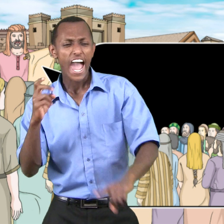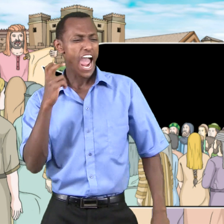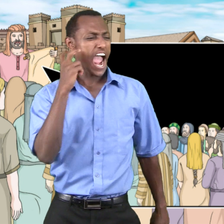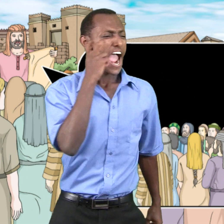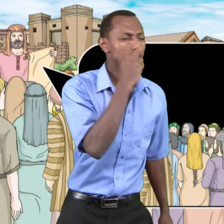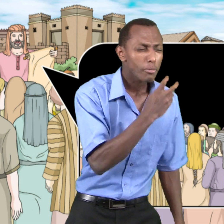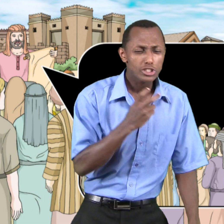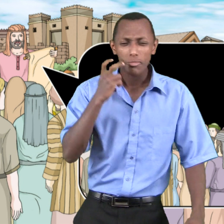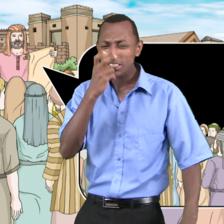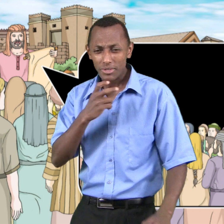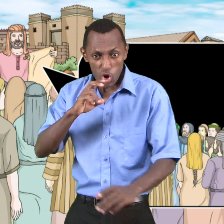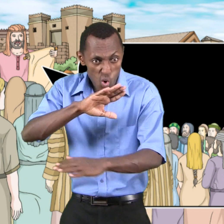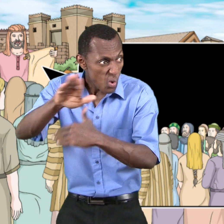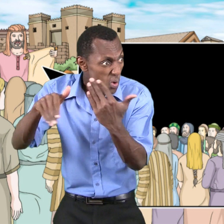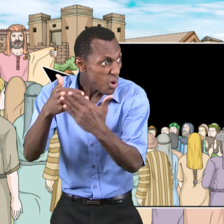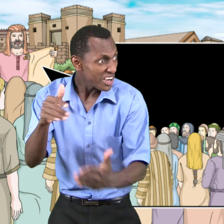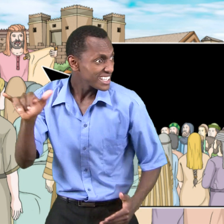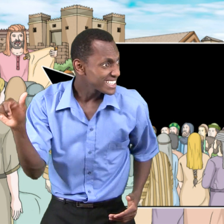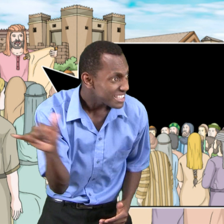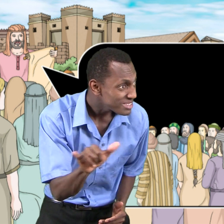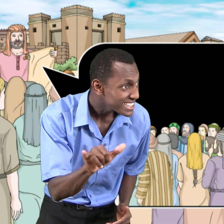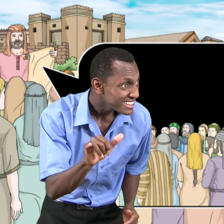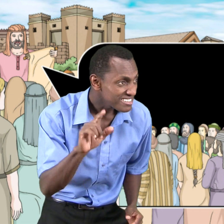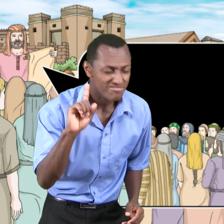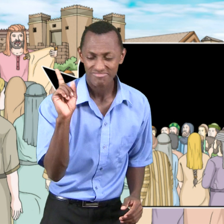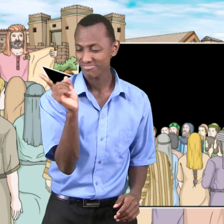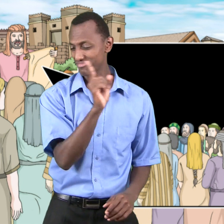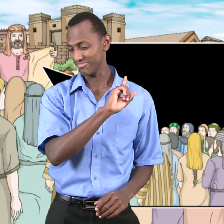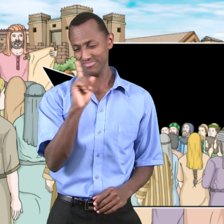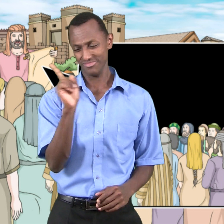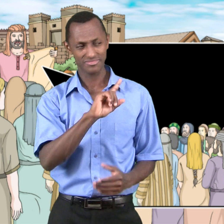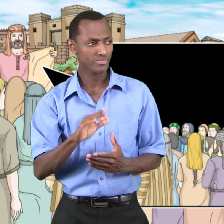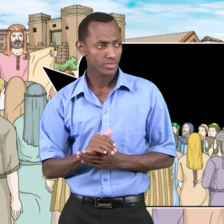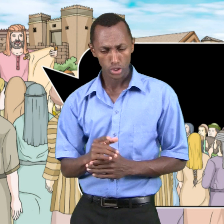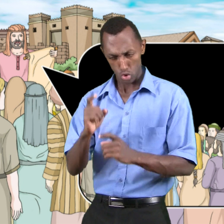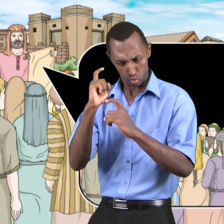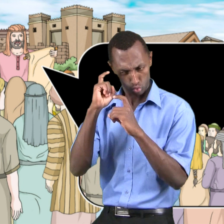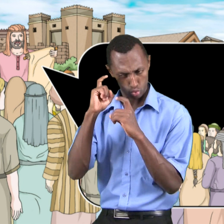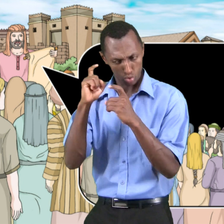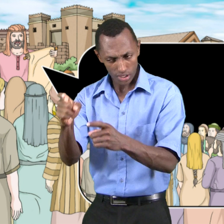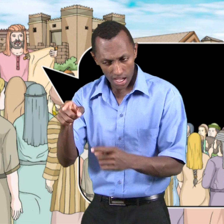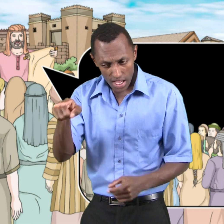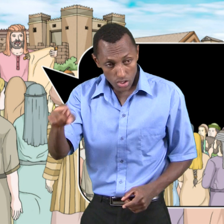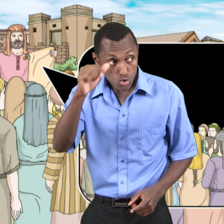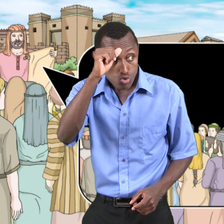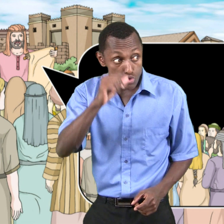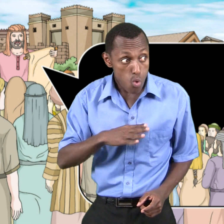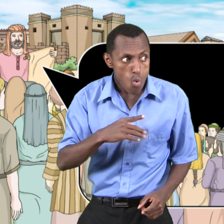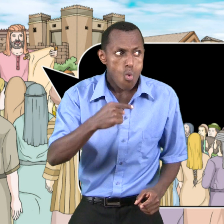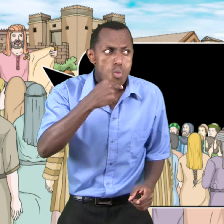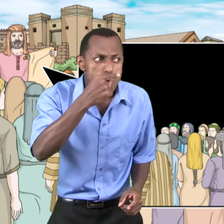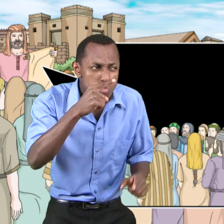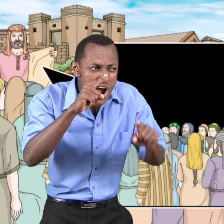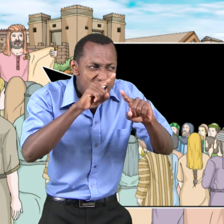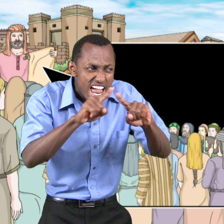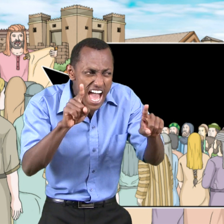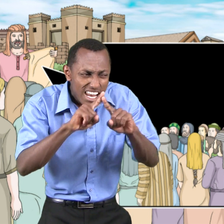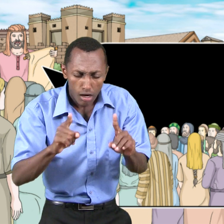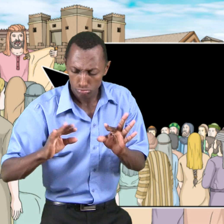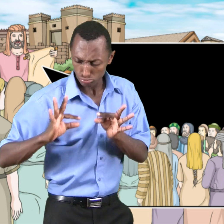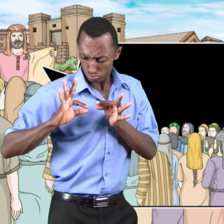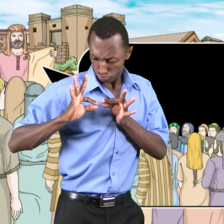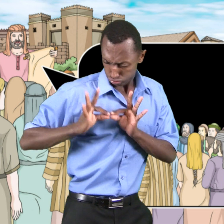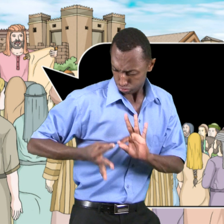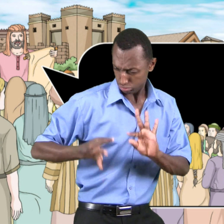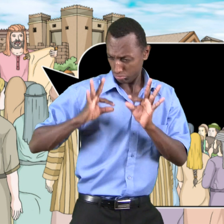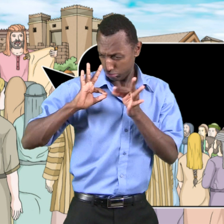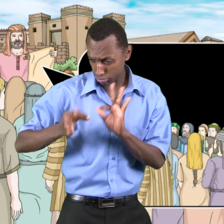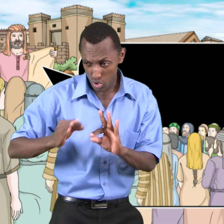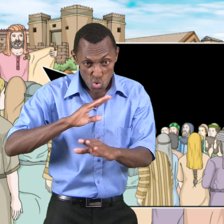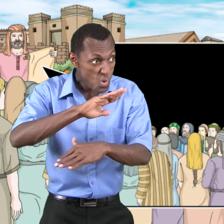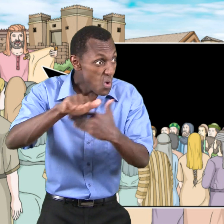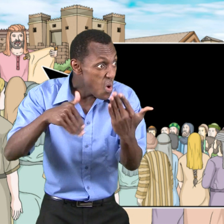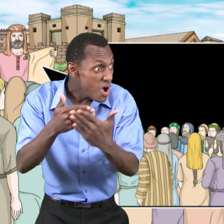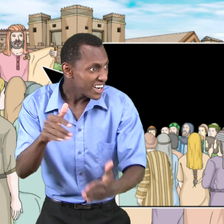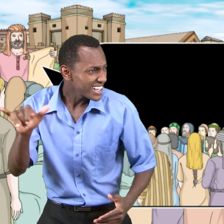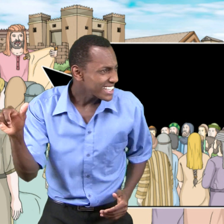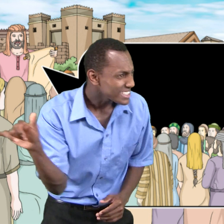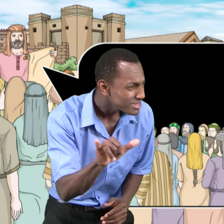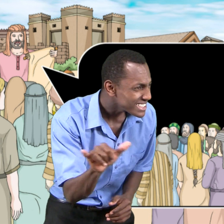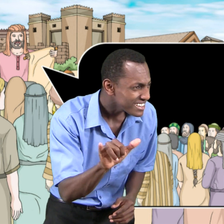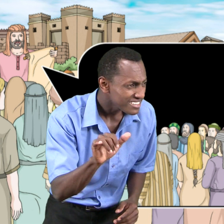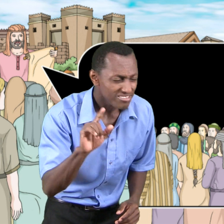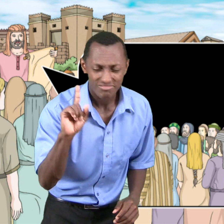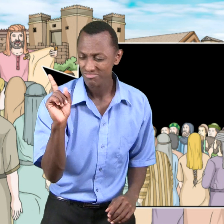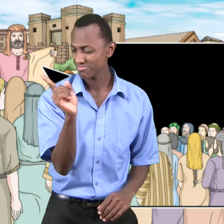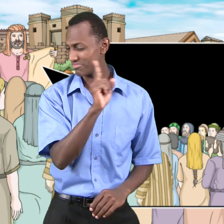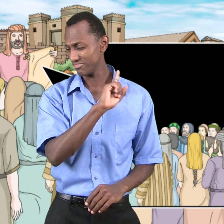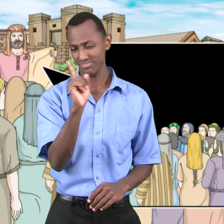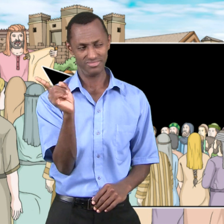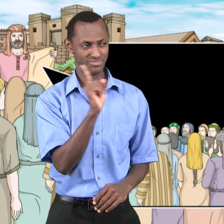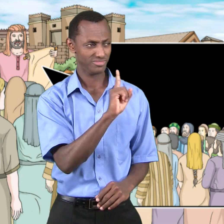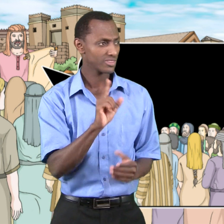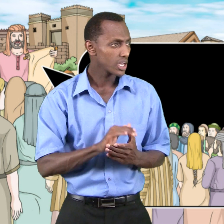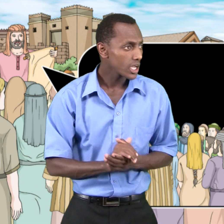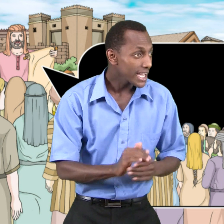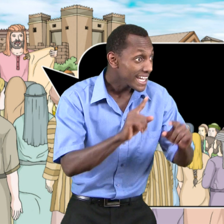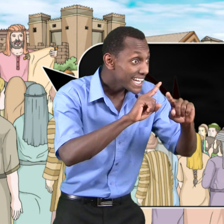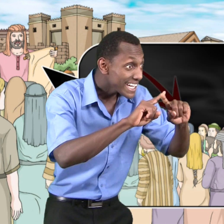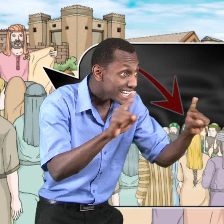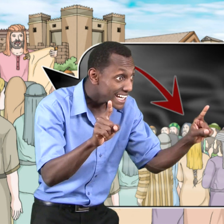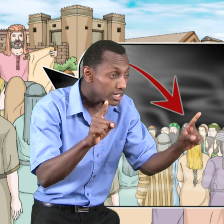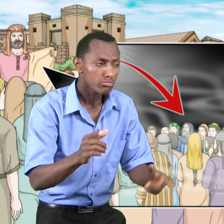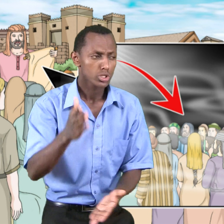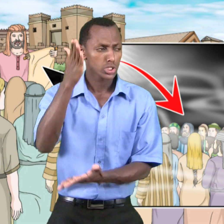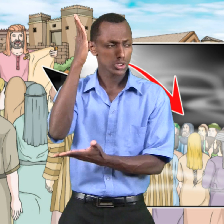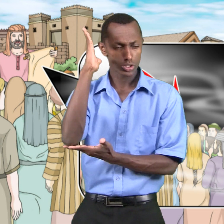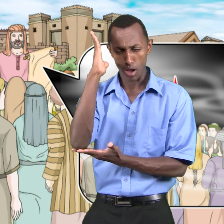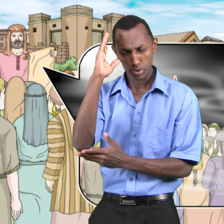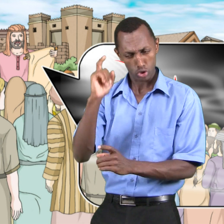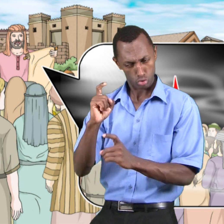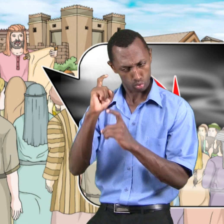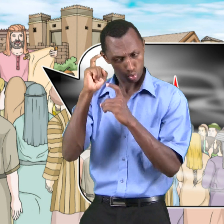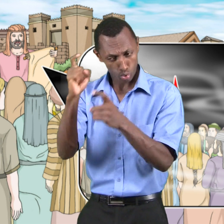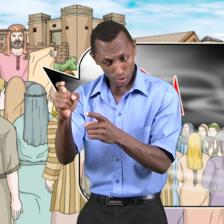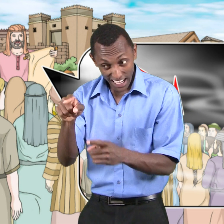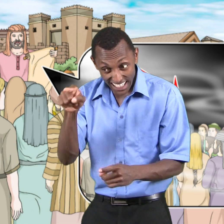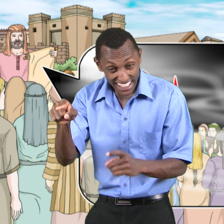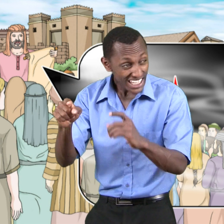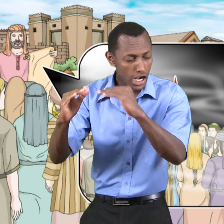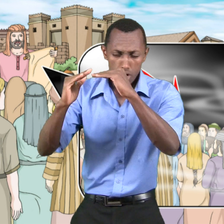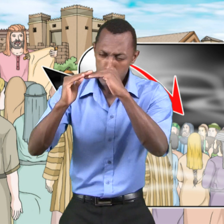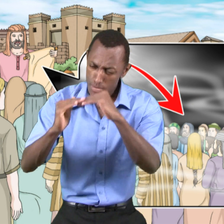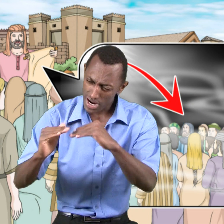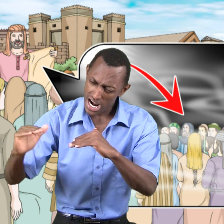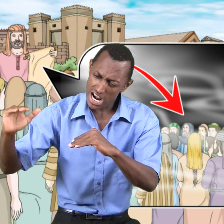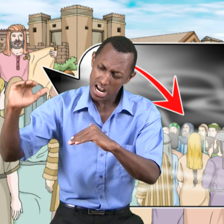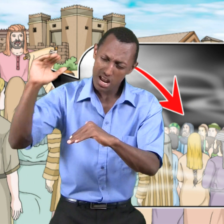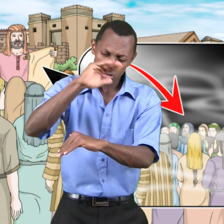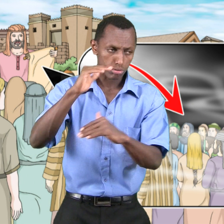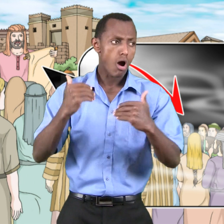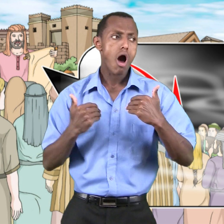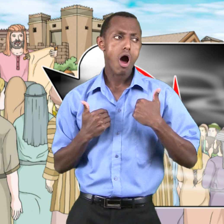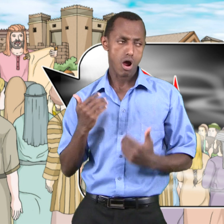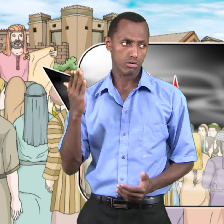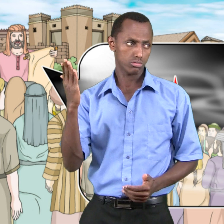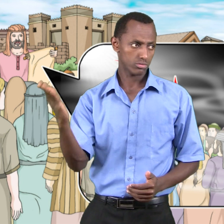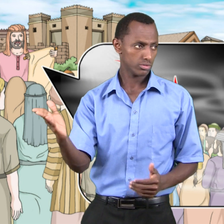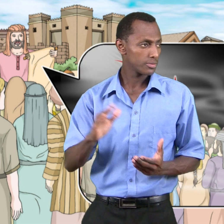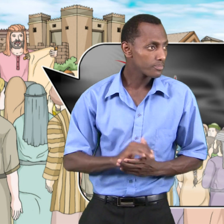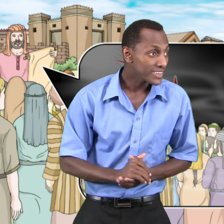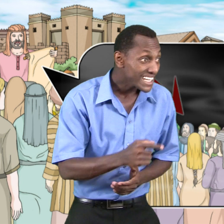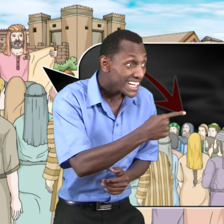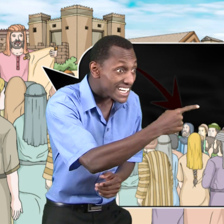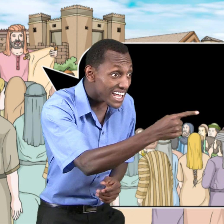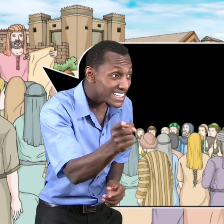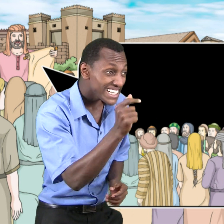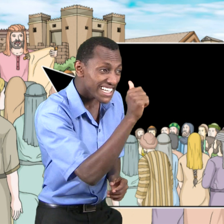But eagerly desire the greater gifts.